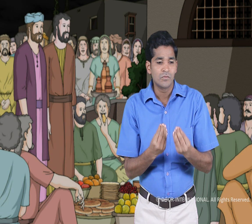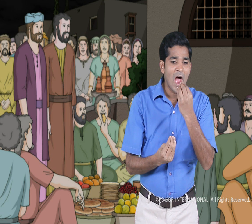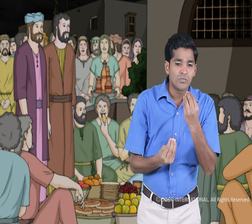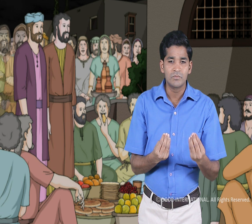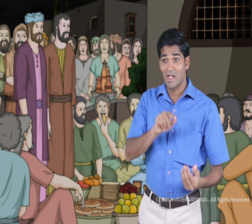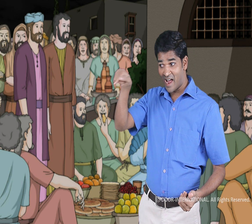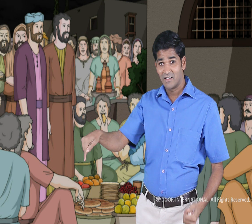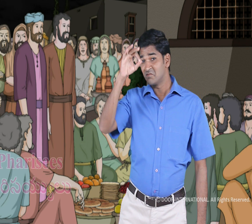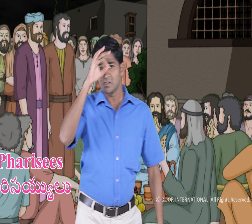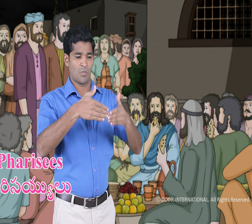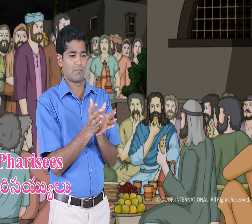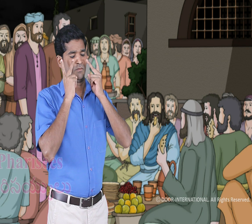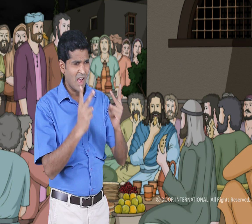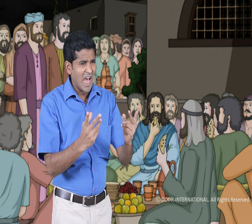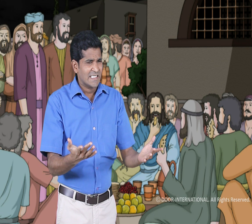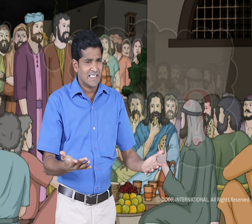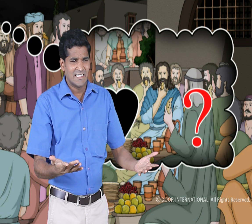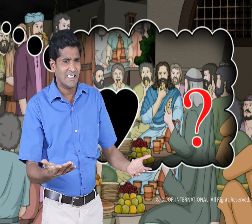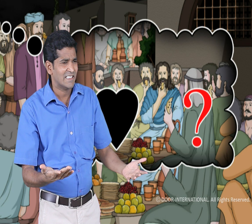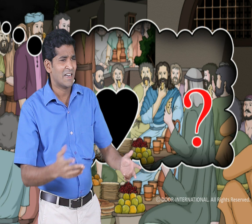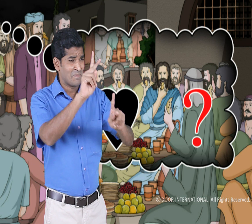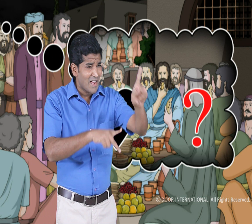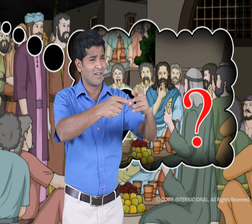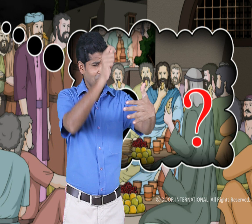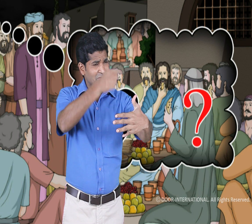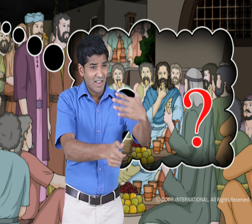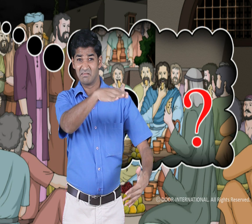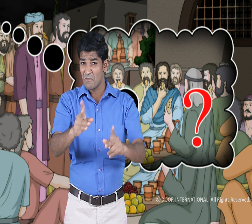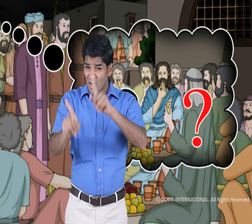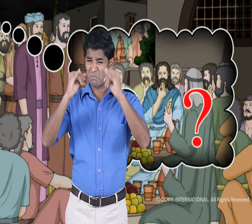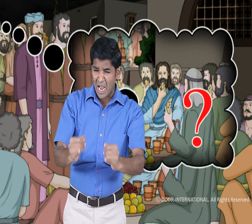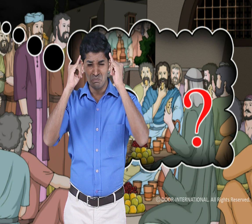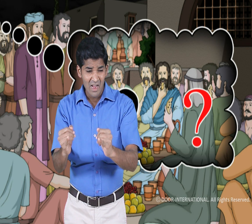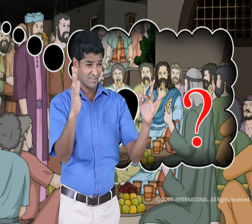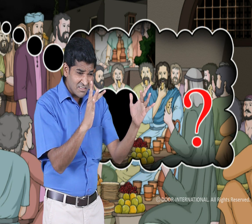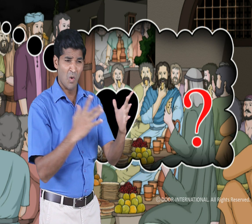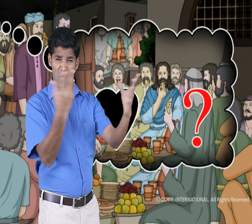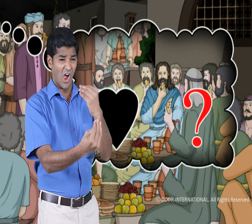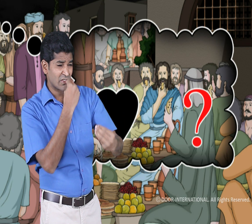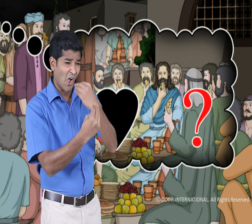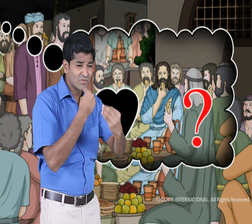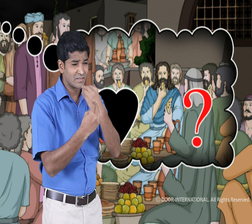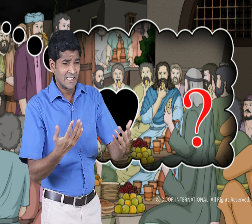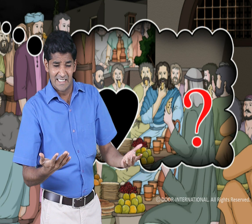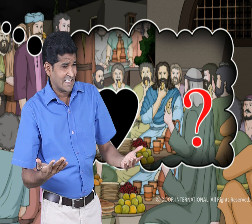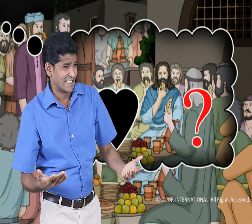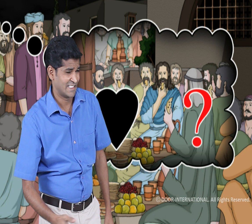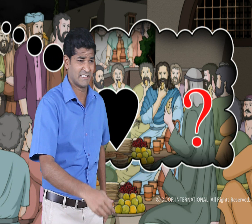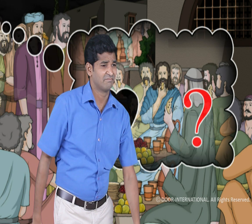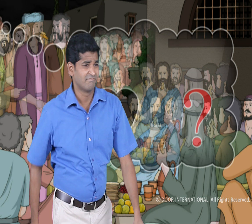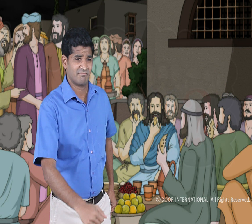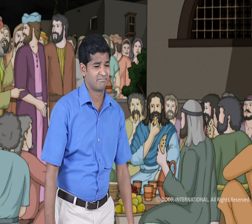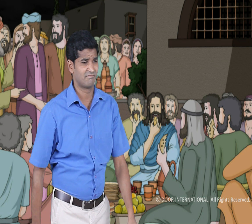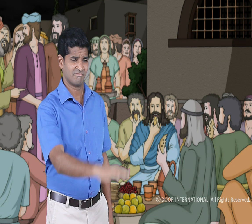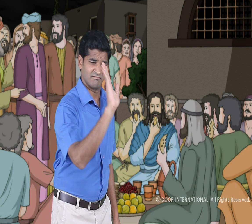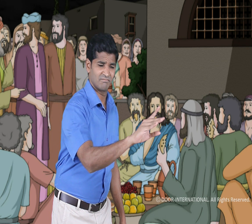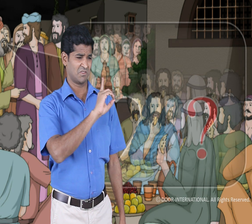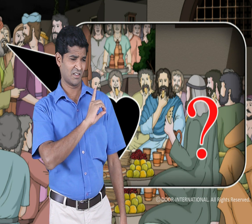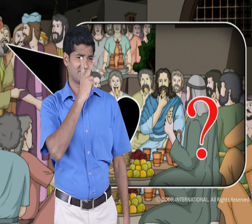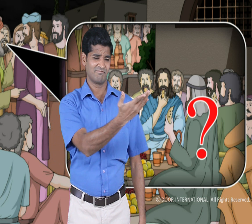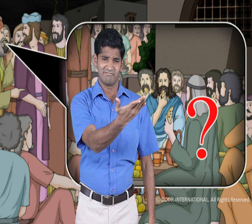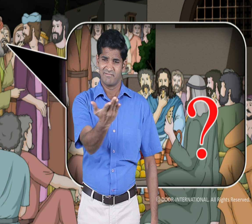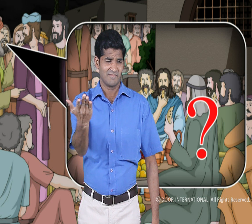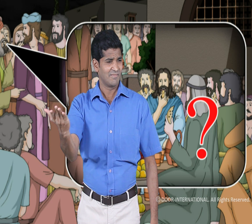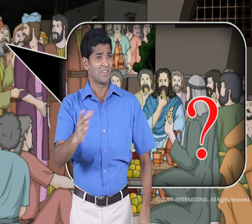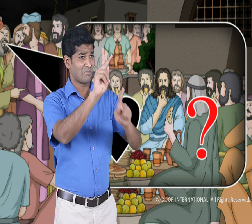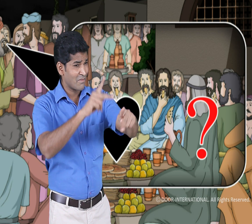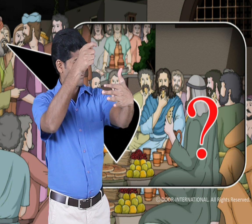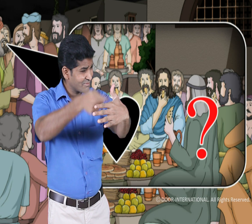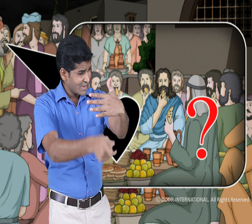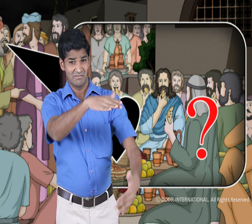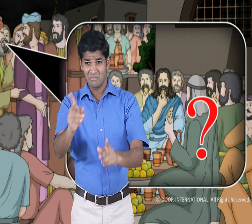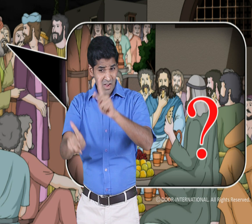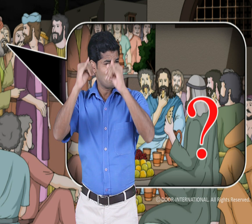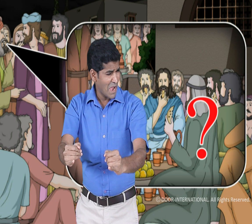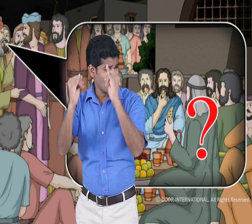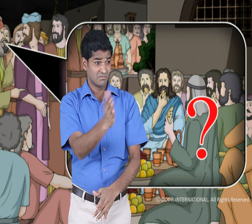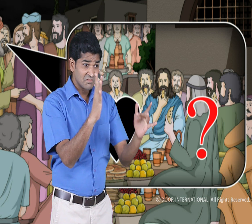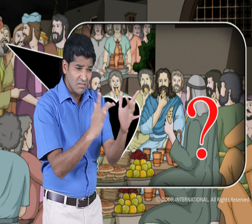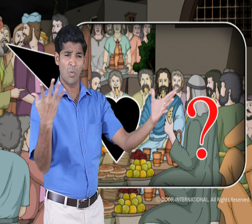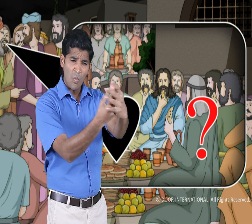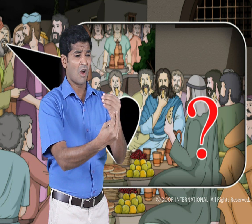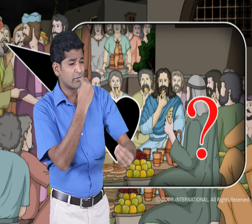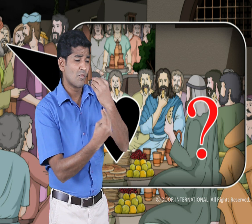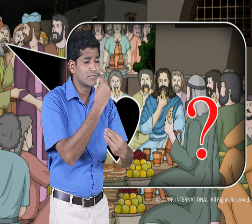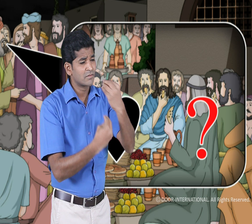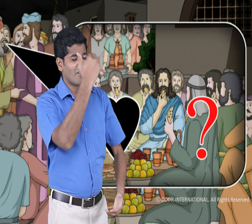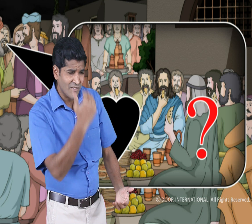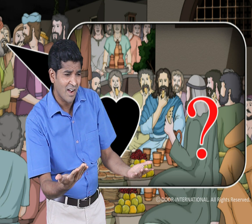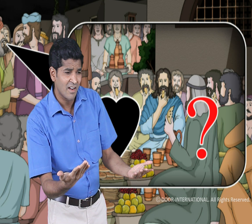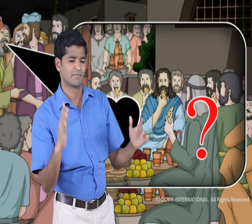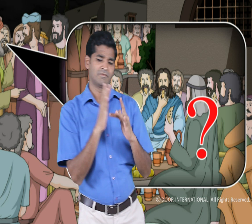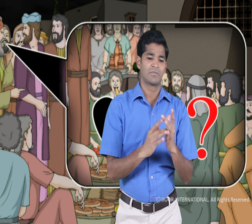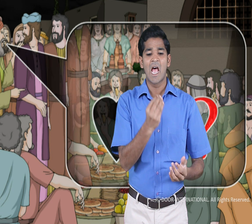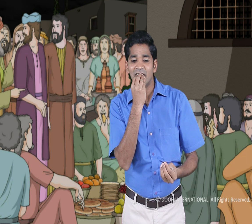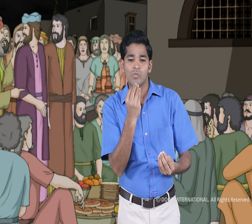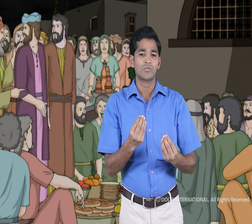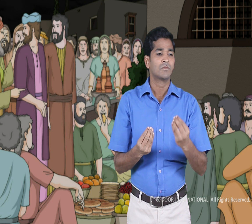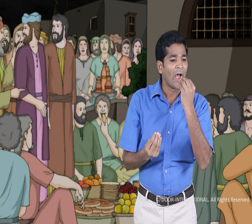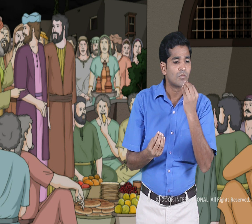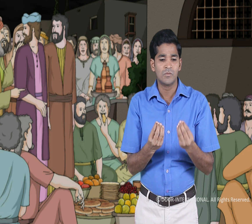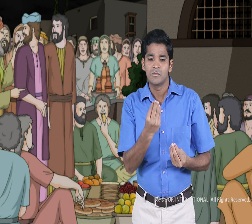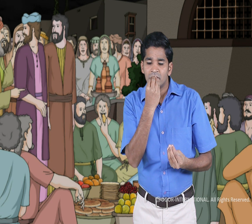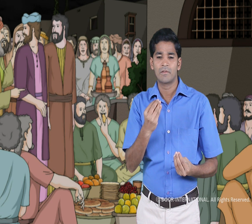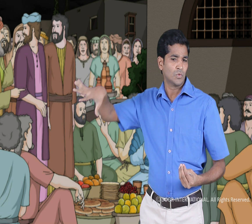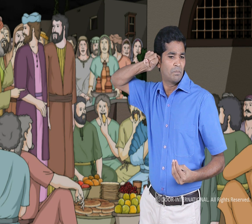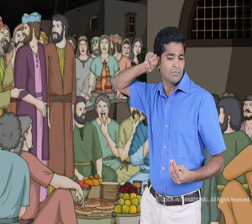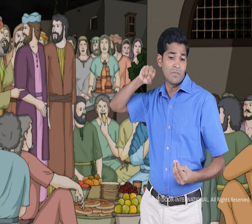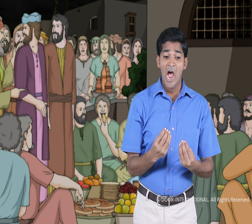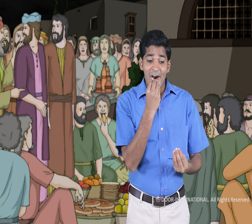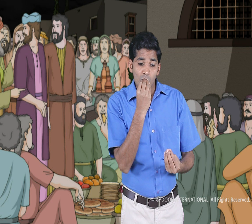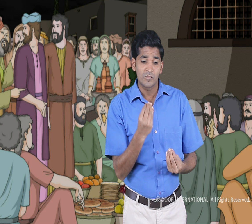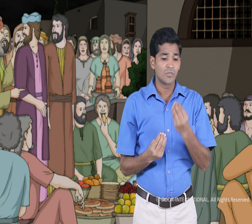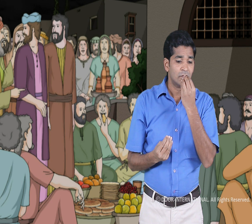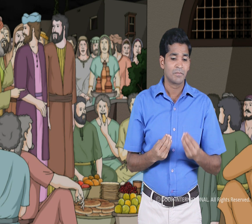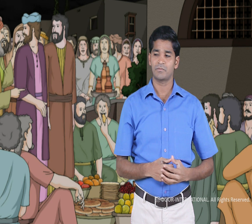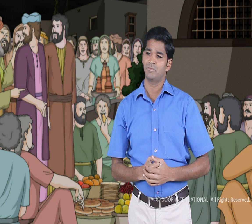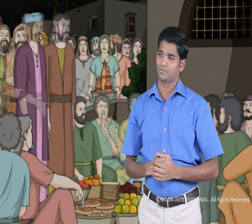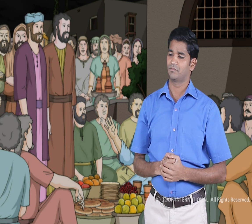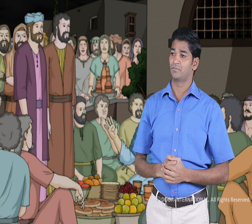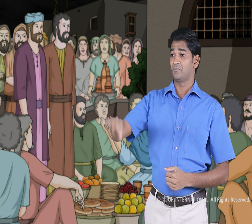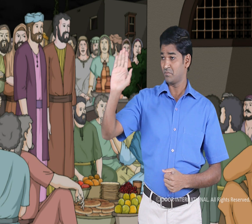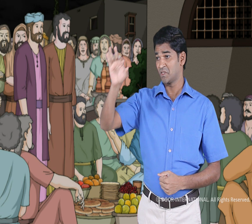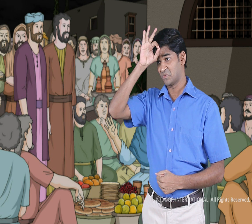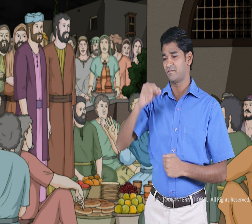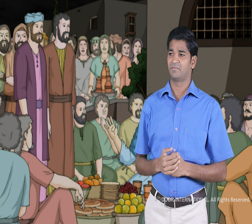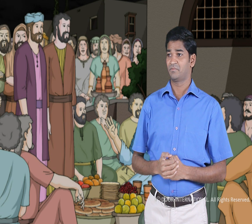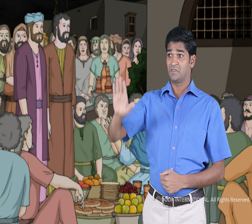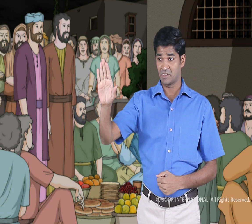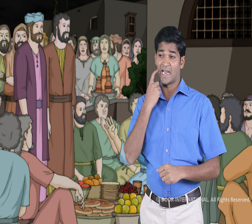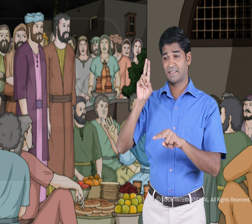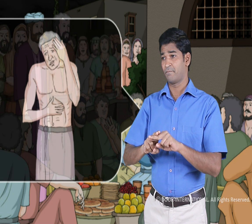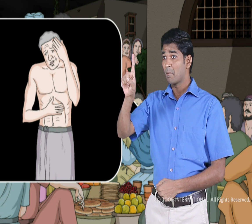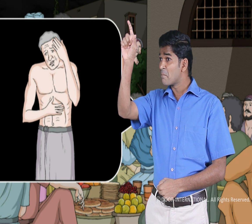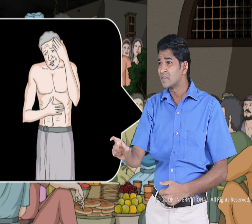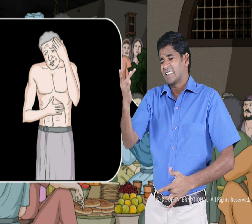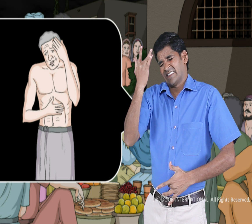When the scribes who were Pharisees saw Jesus eating with these people, they asked His disciples, “Why does He eat with tax collectors and sinners?”